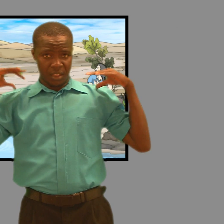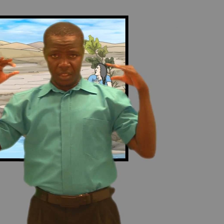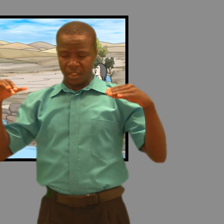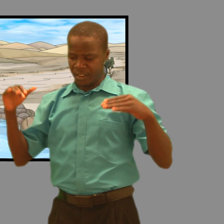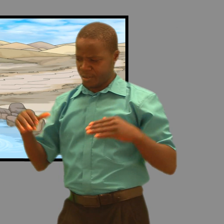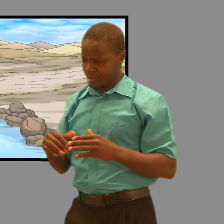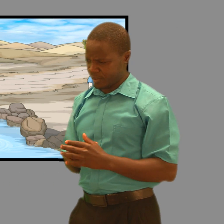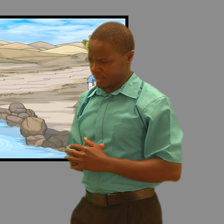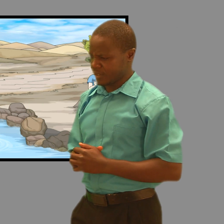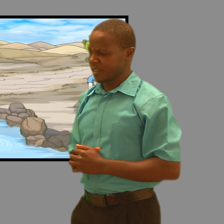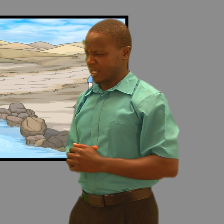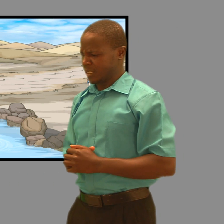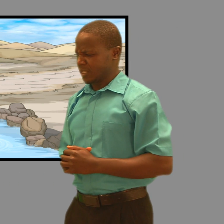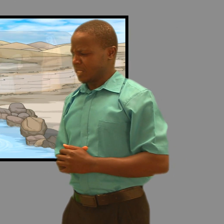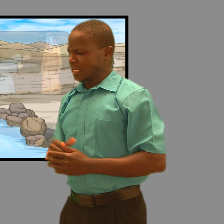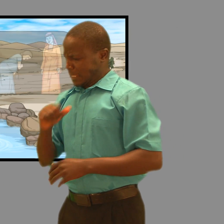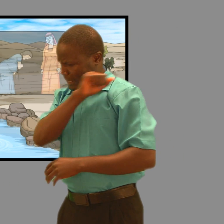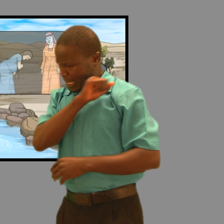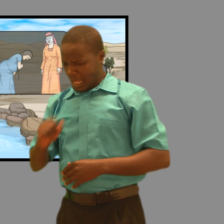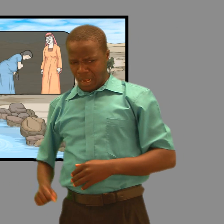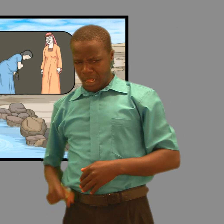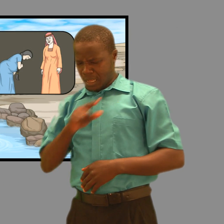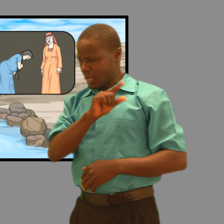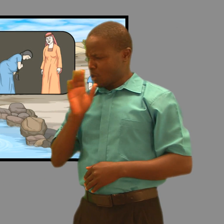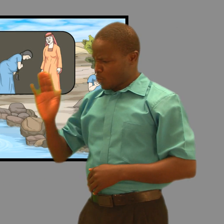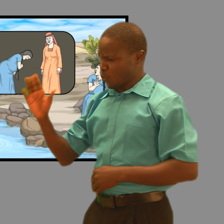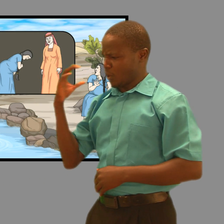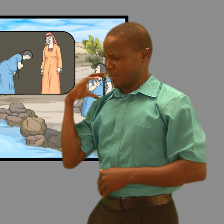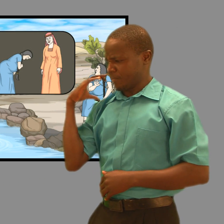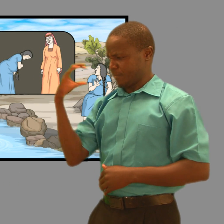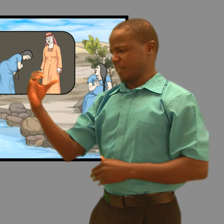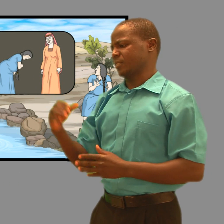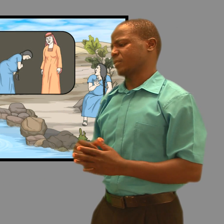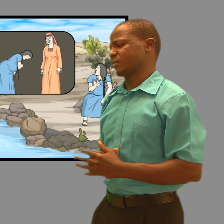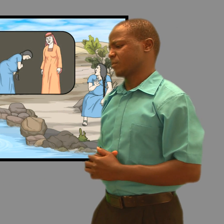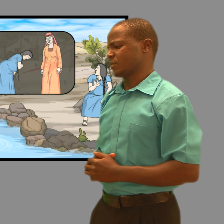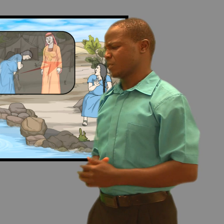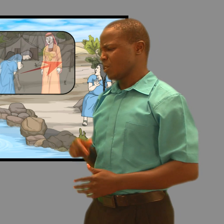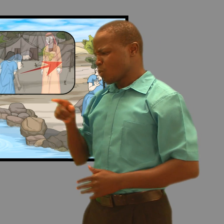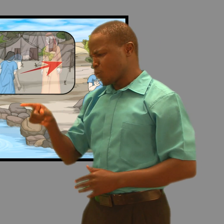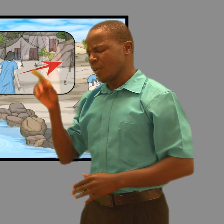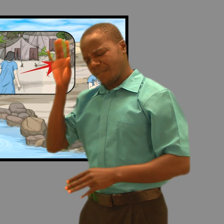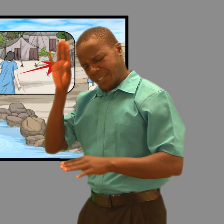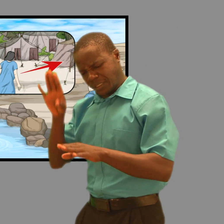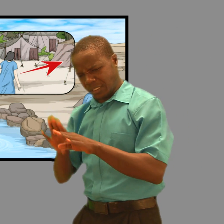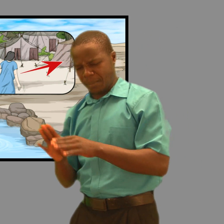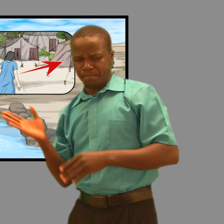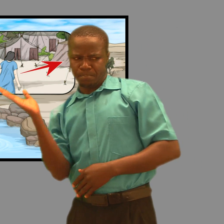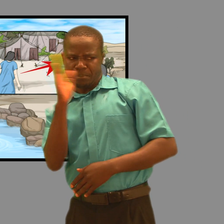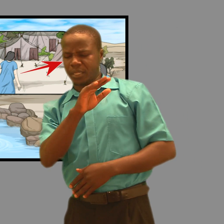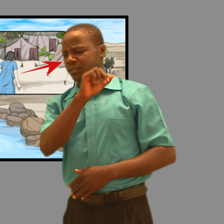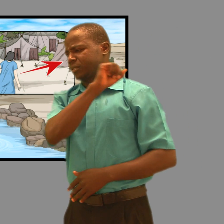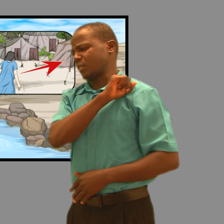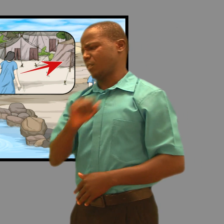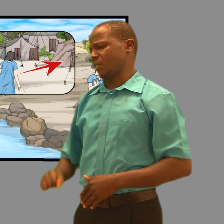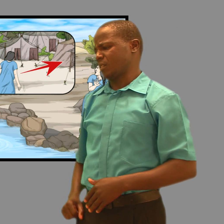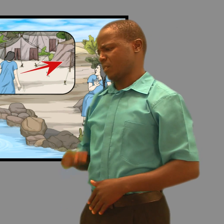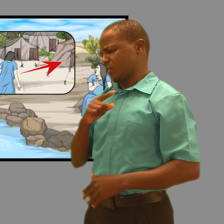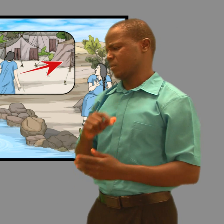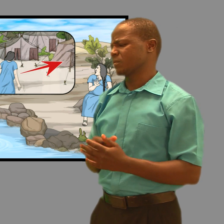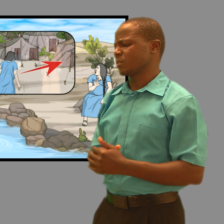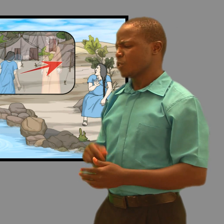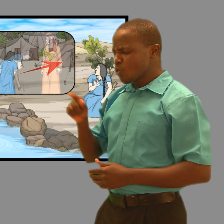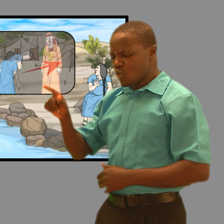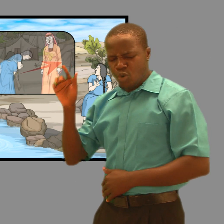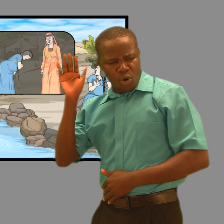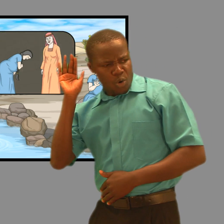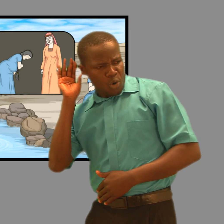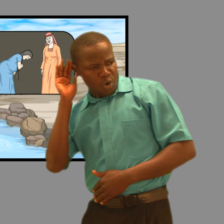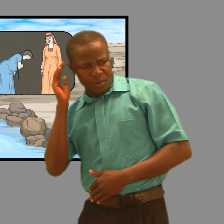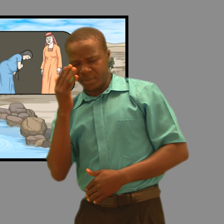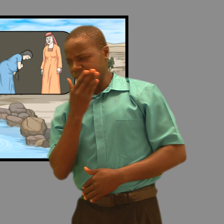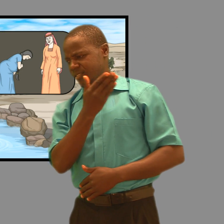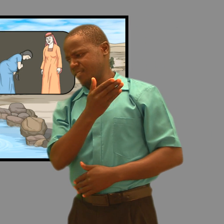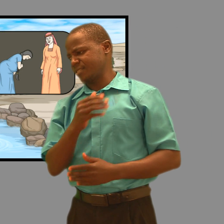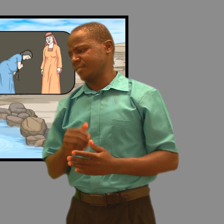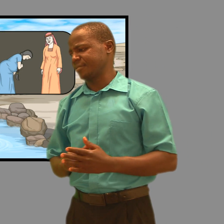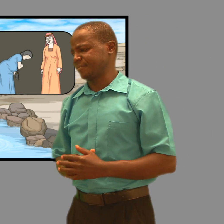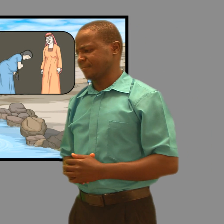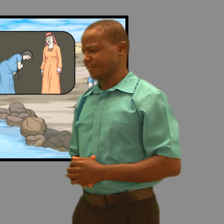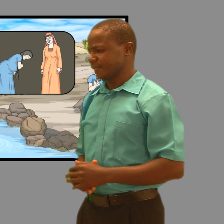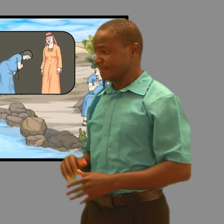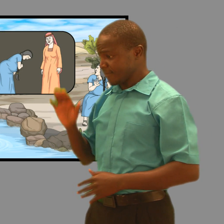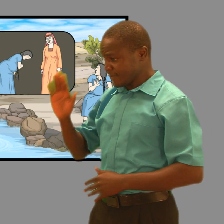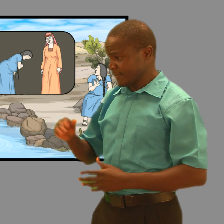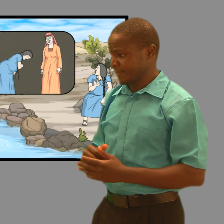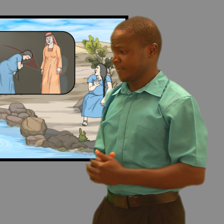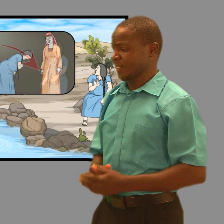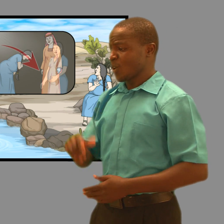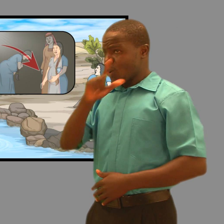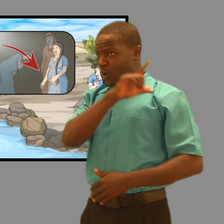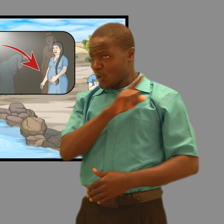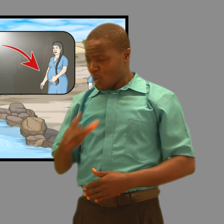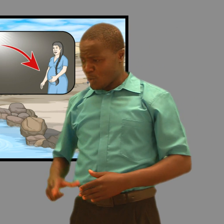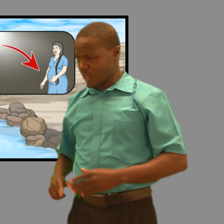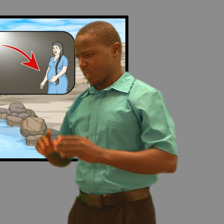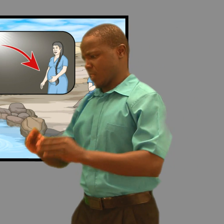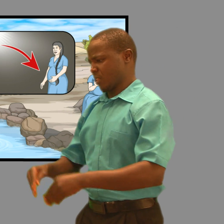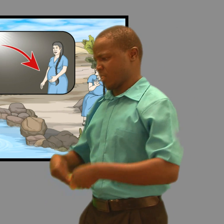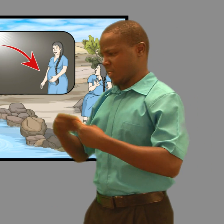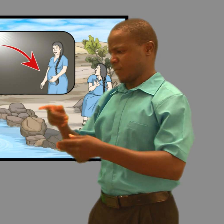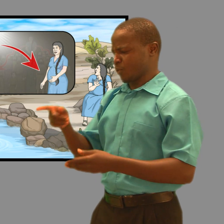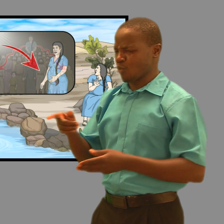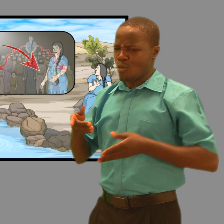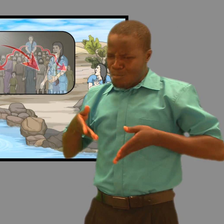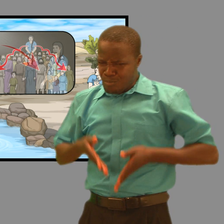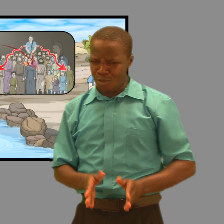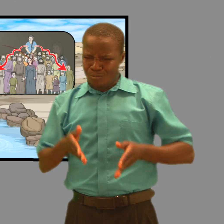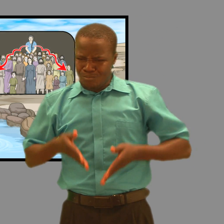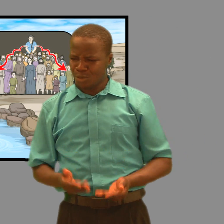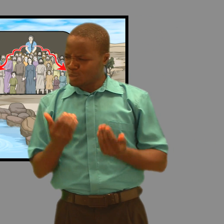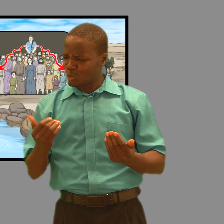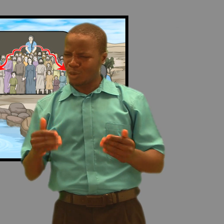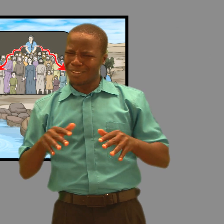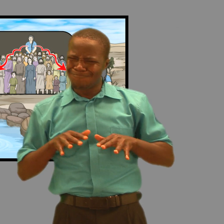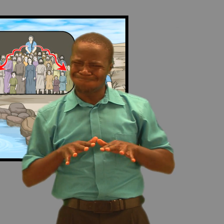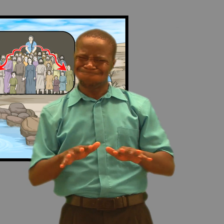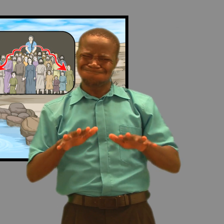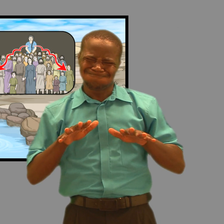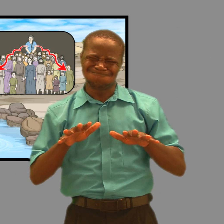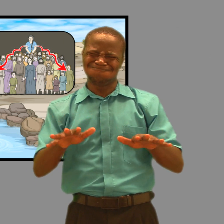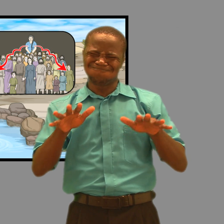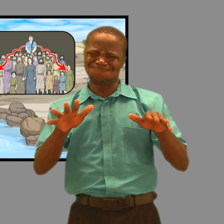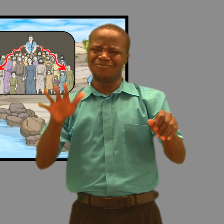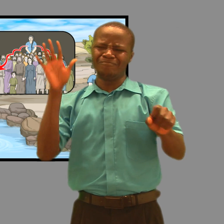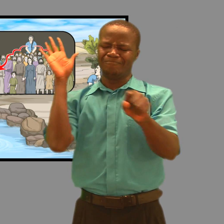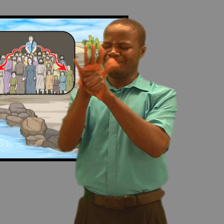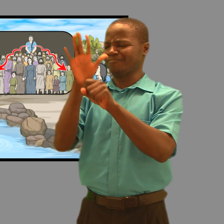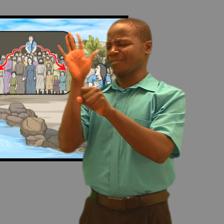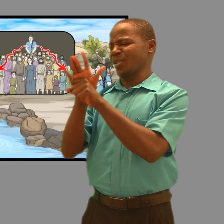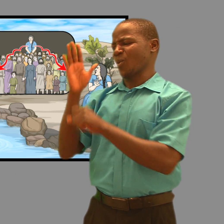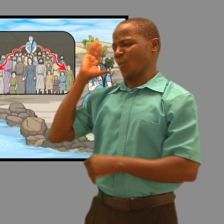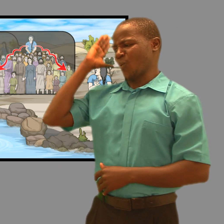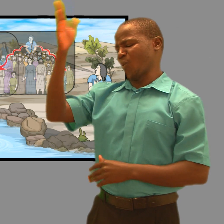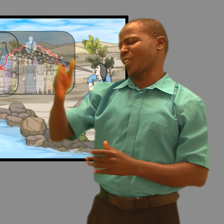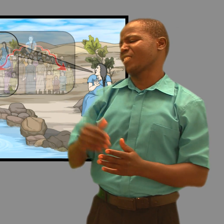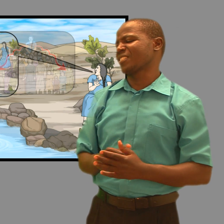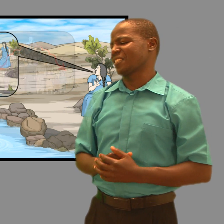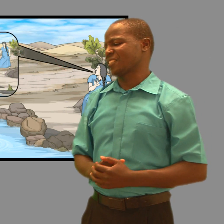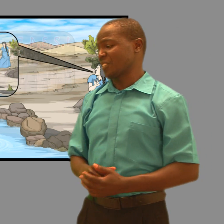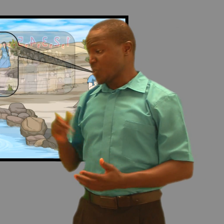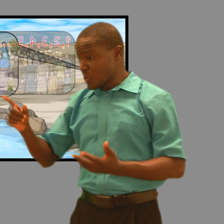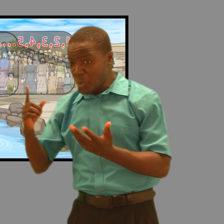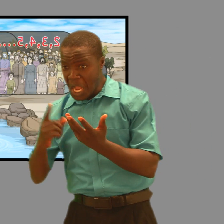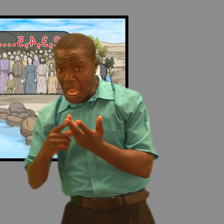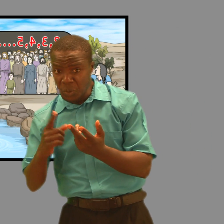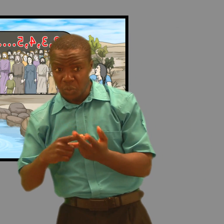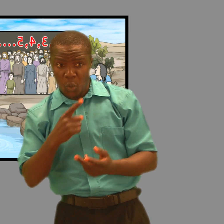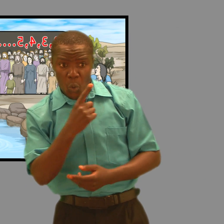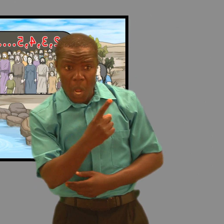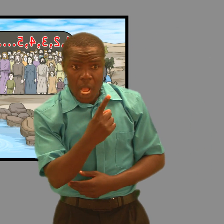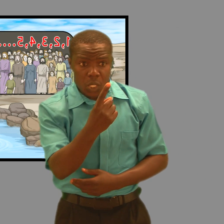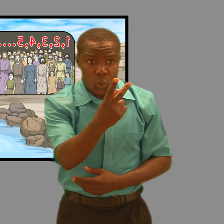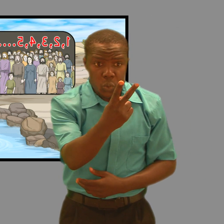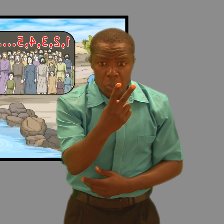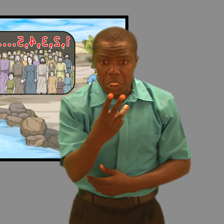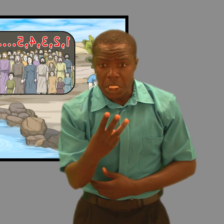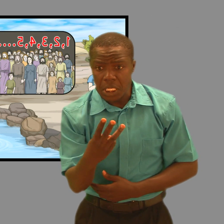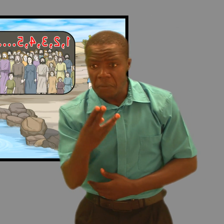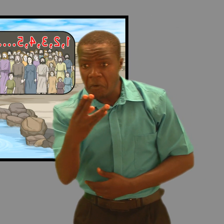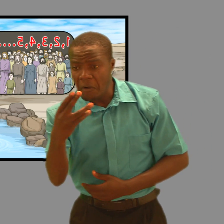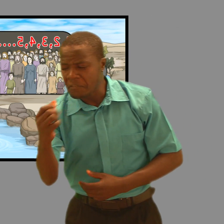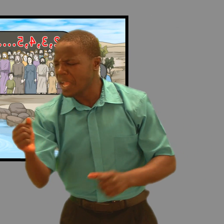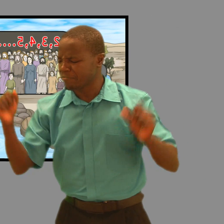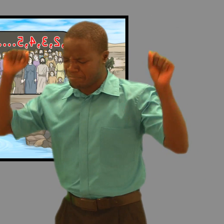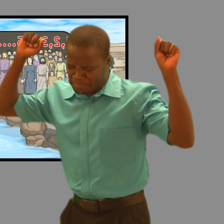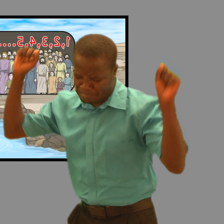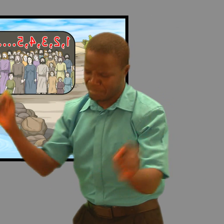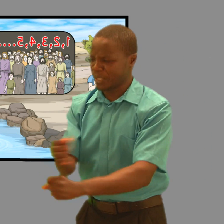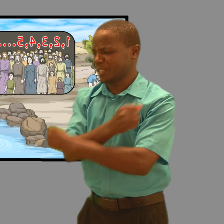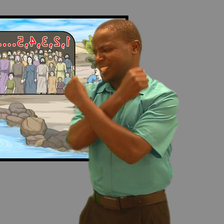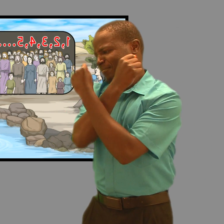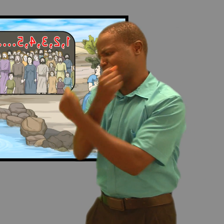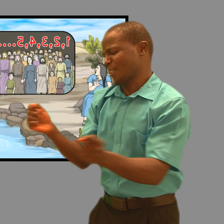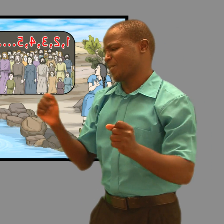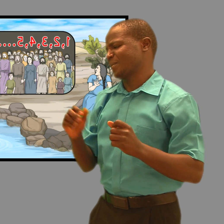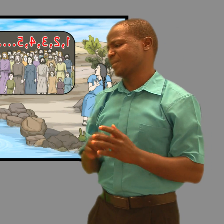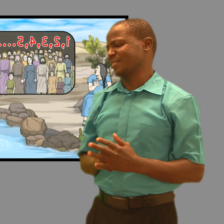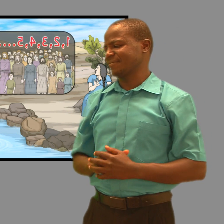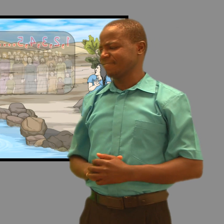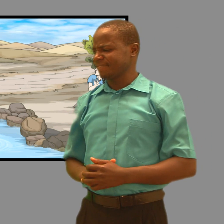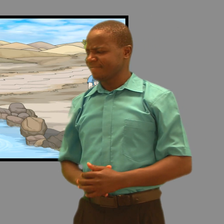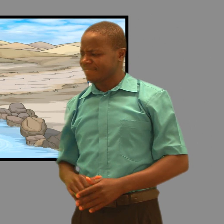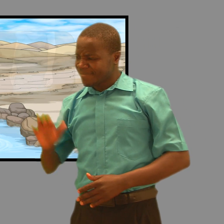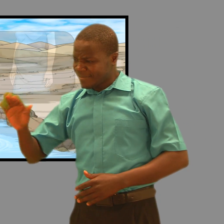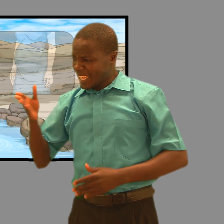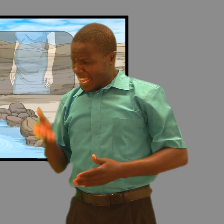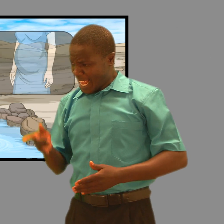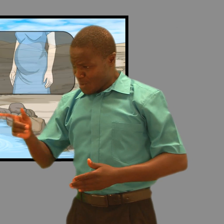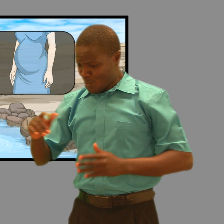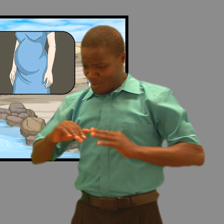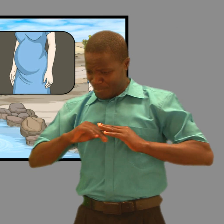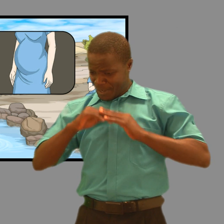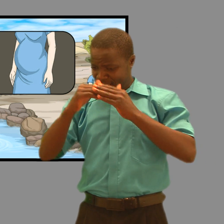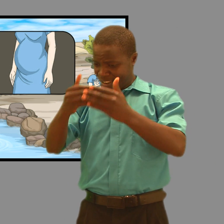So the angel of the LORD told her, “Return to your mistress and submit to her authority.” Then the angel added, “I will greatly multiply your offspring so that they will be too numerous to count.”